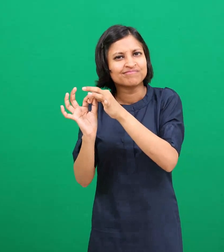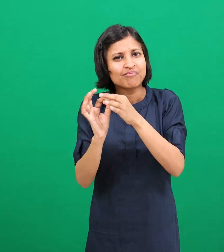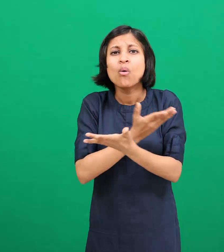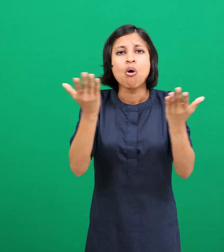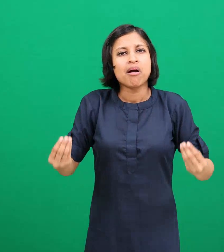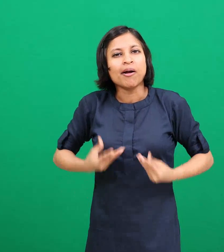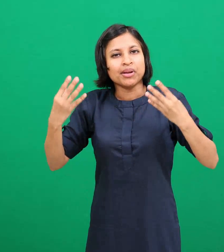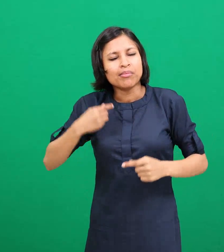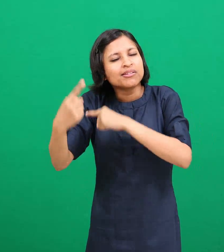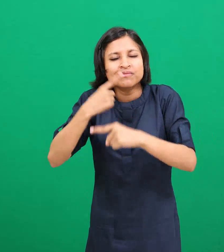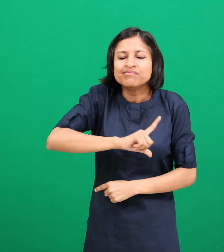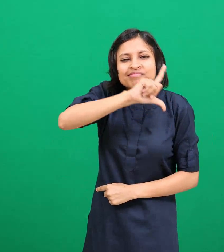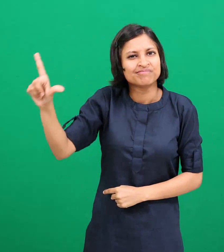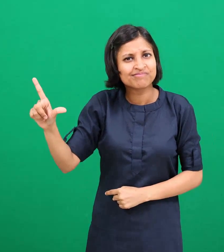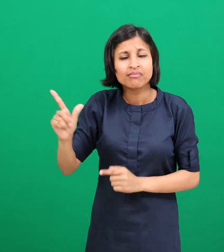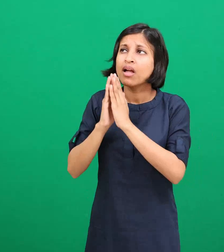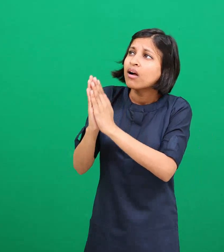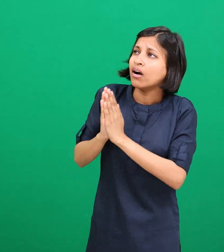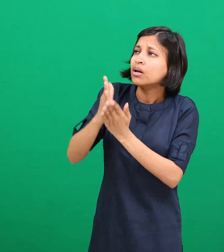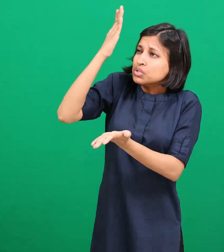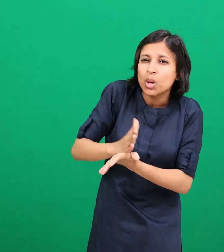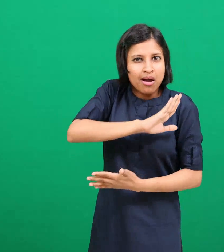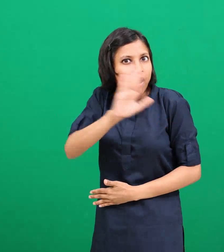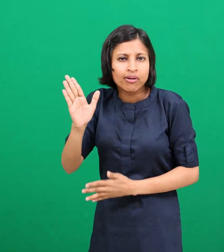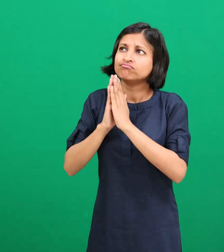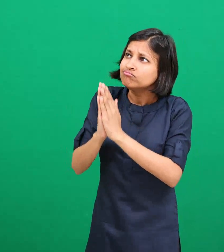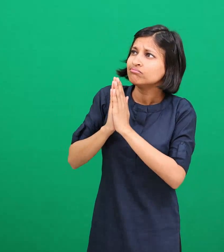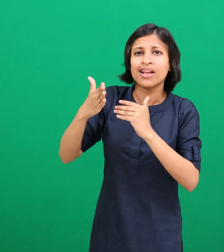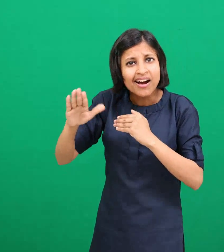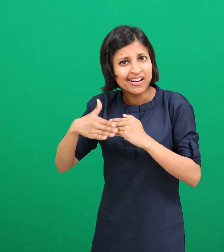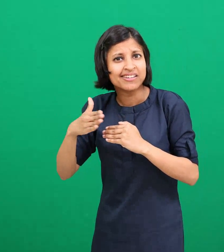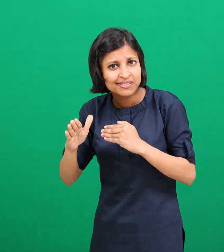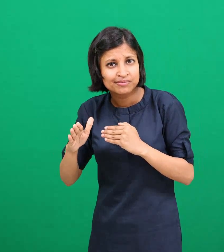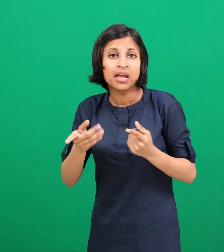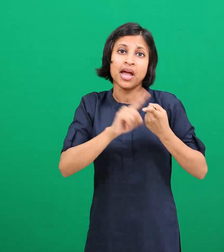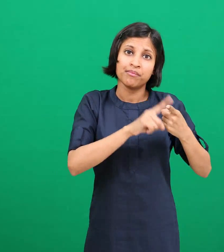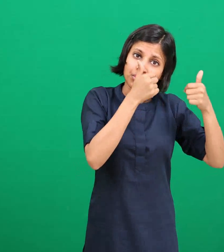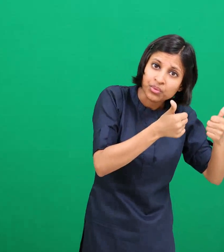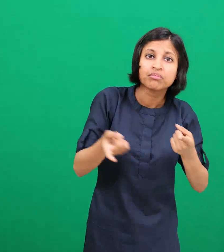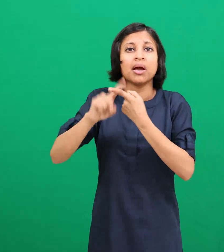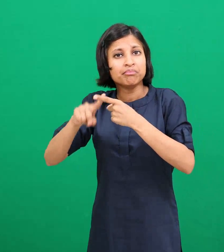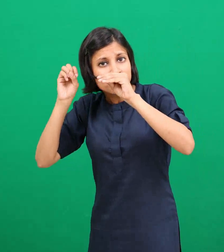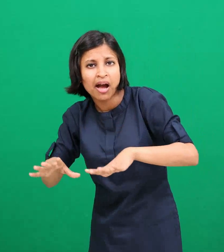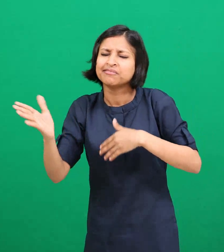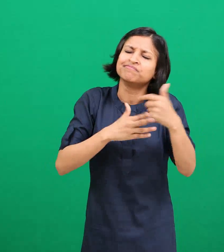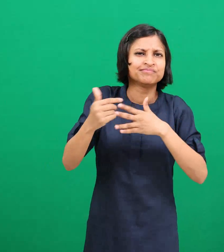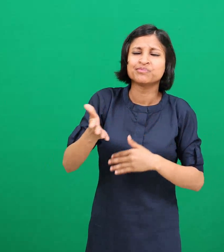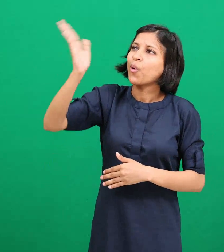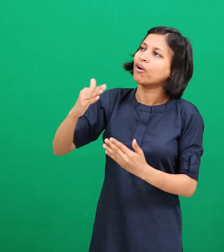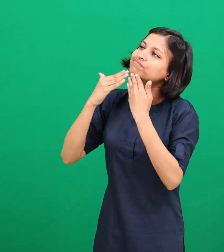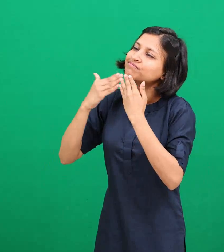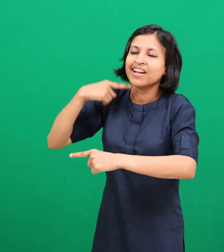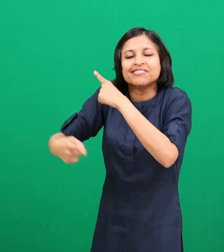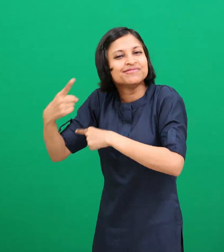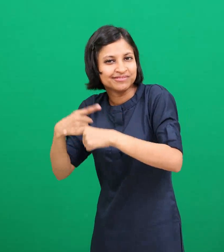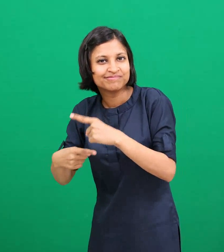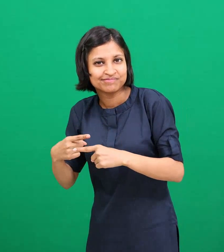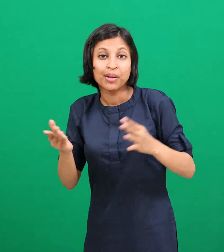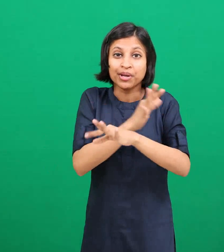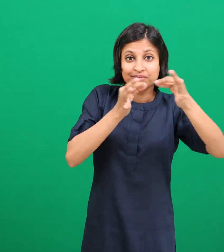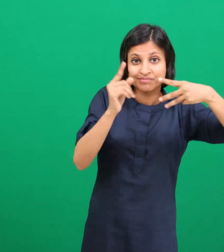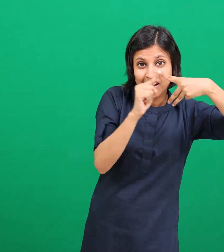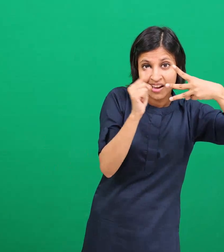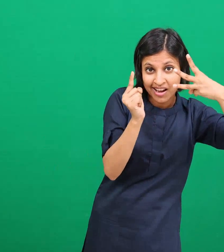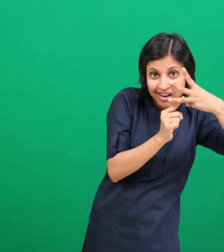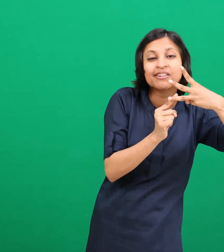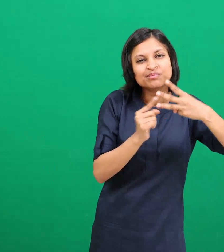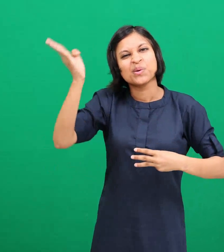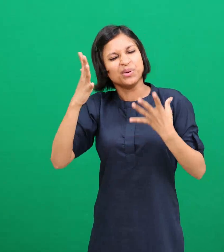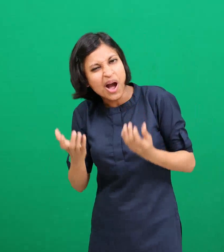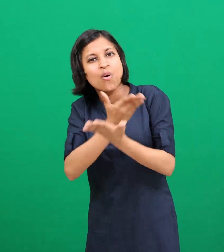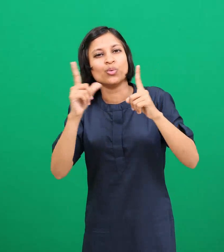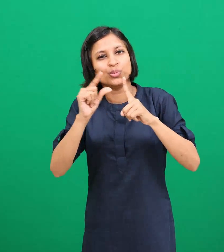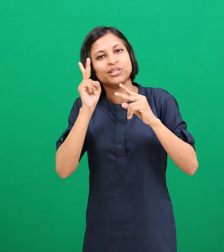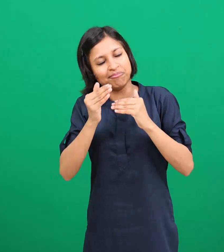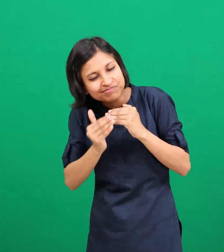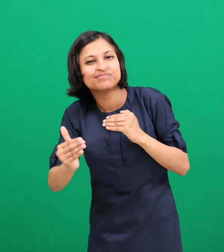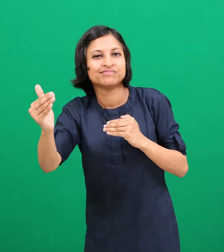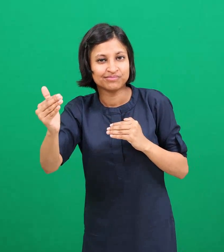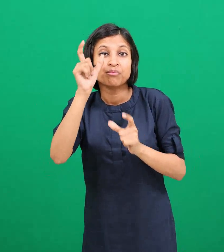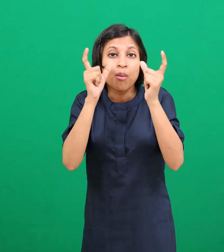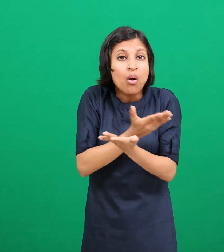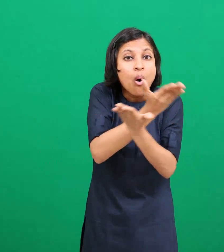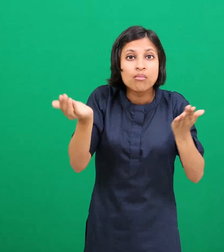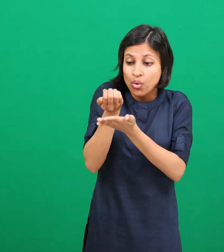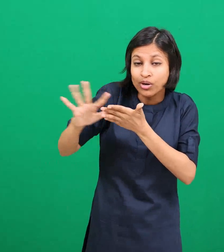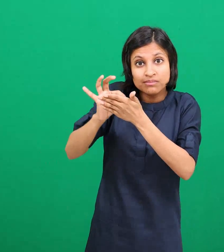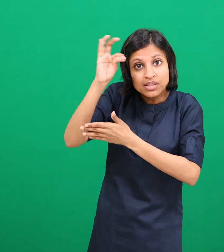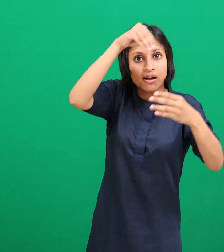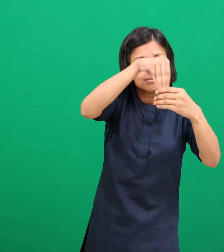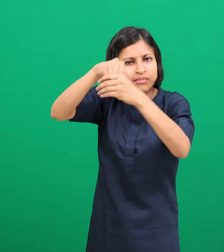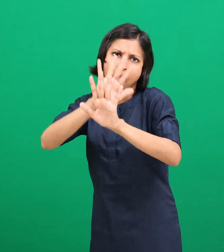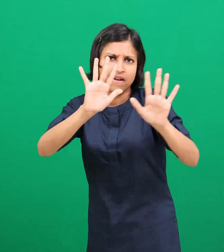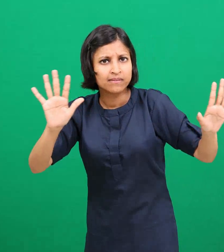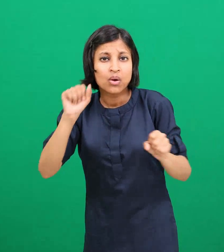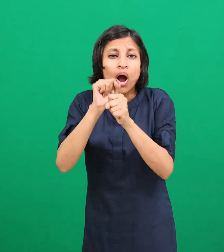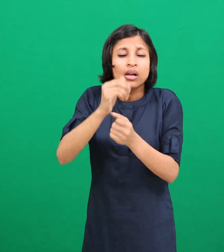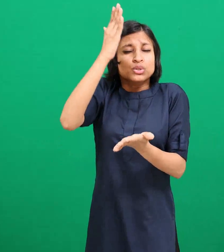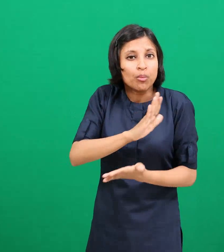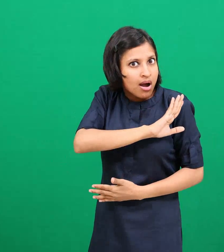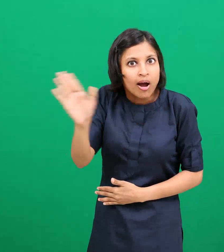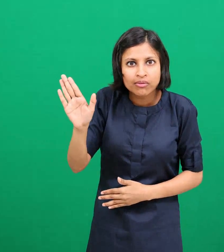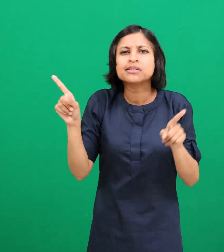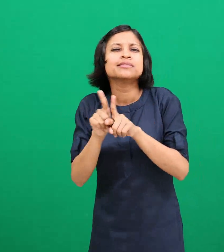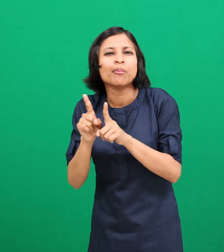Make sure that no one repays evil for evil. Always pursue what is good for one another and for all people. Rejoice at all times.